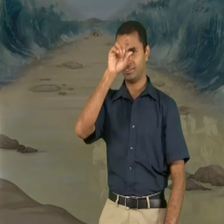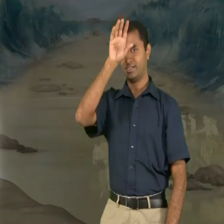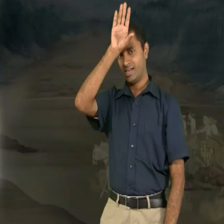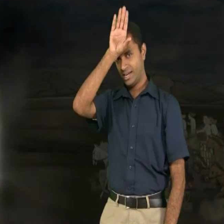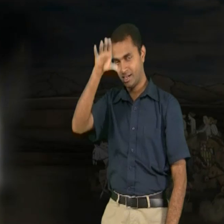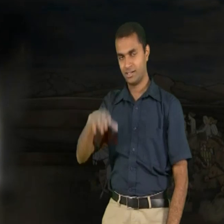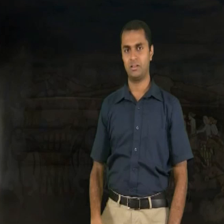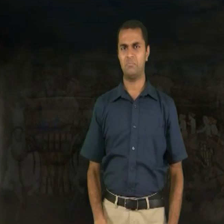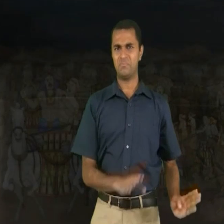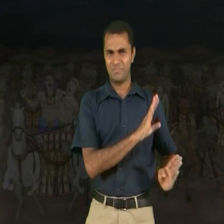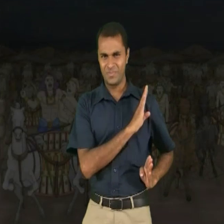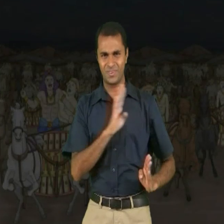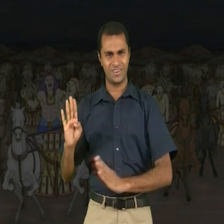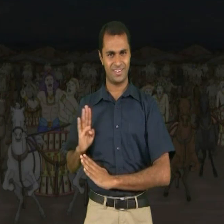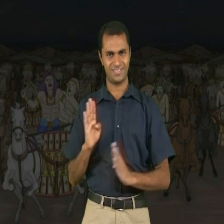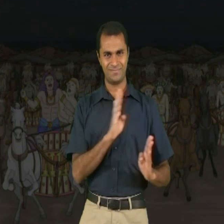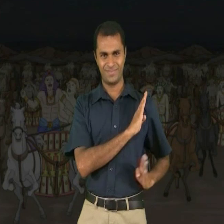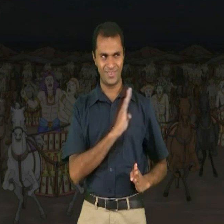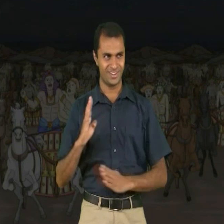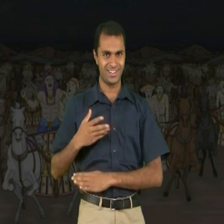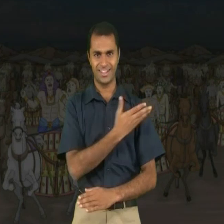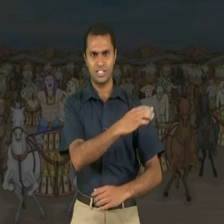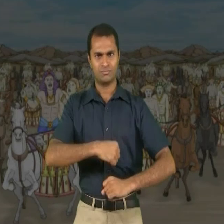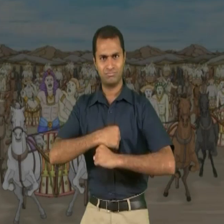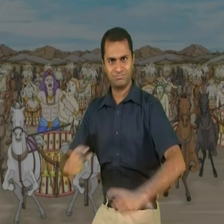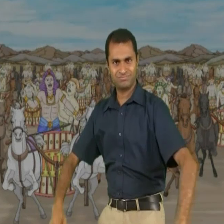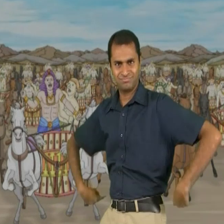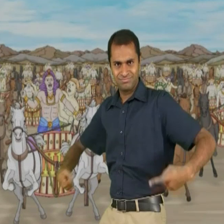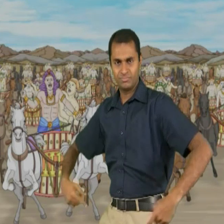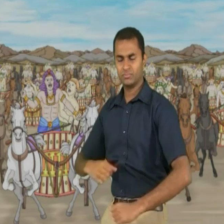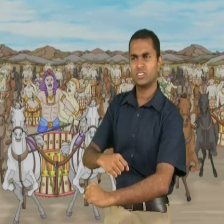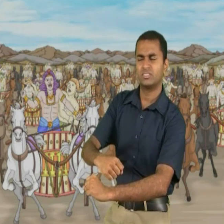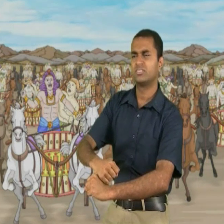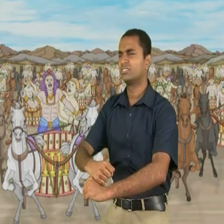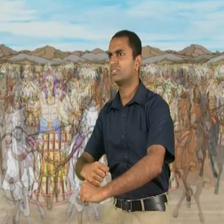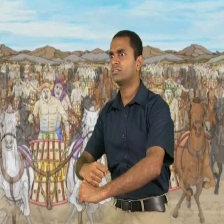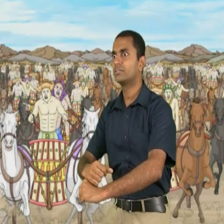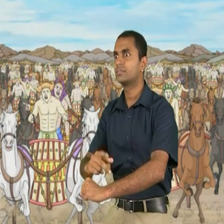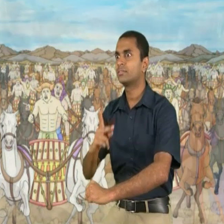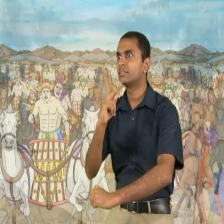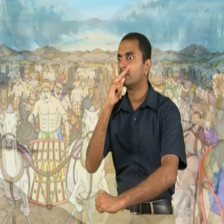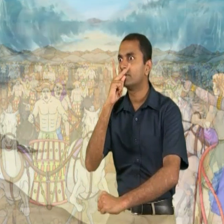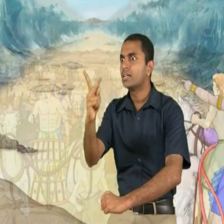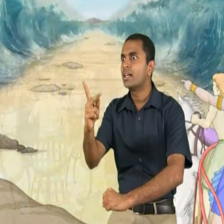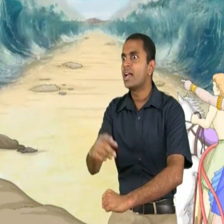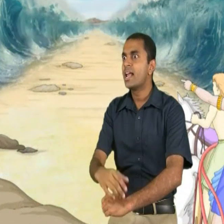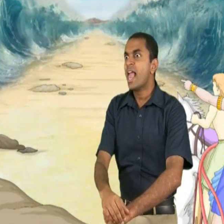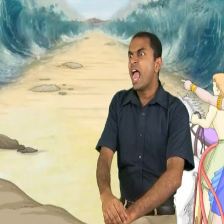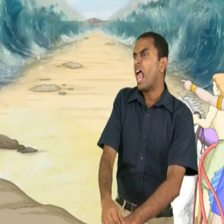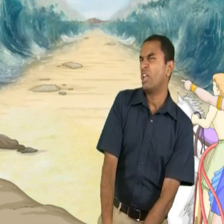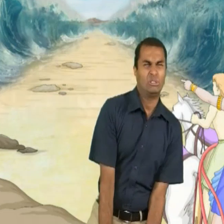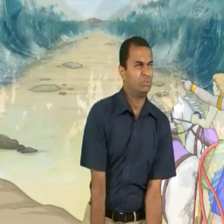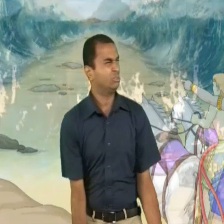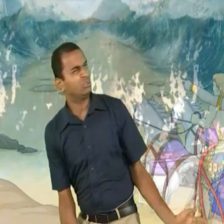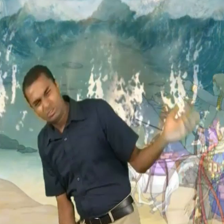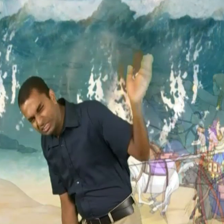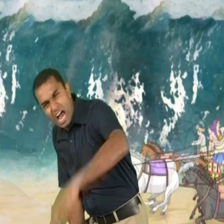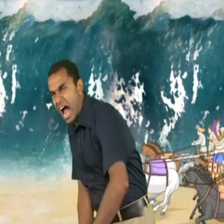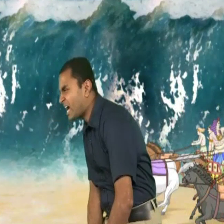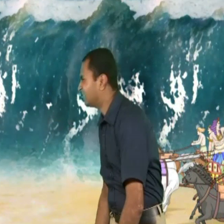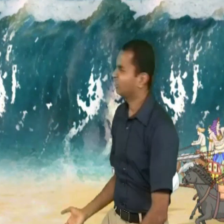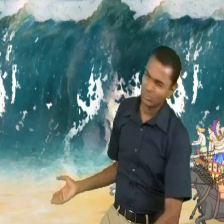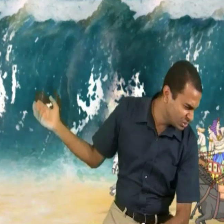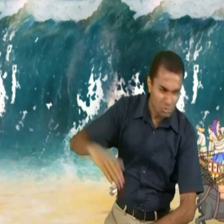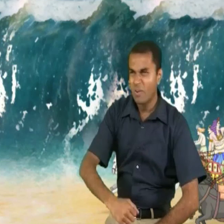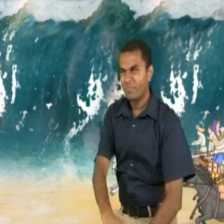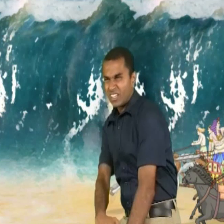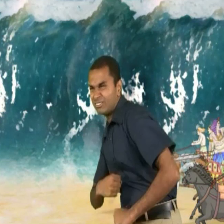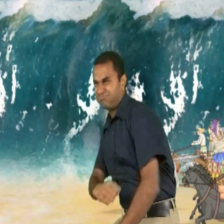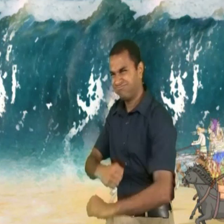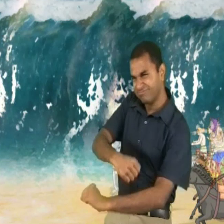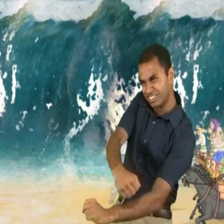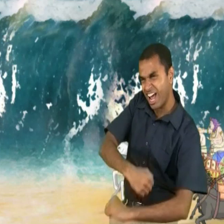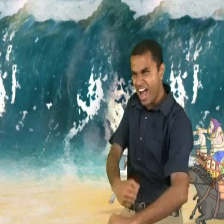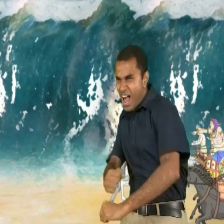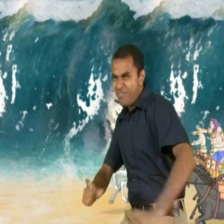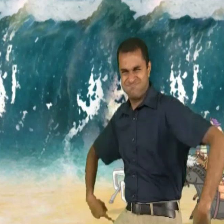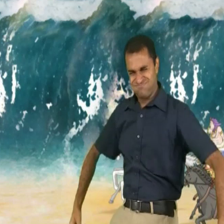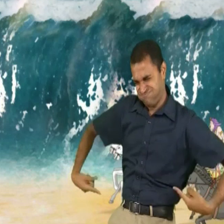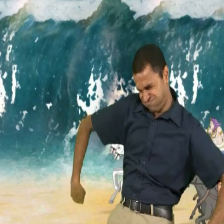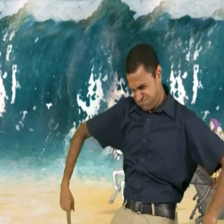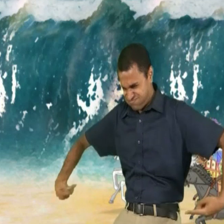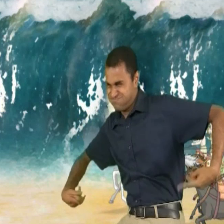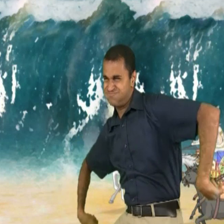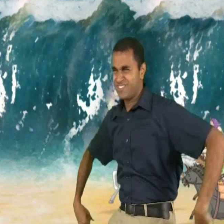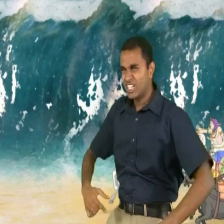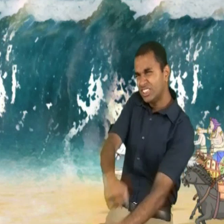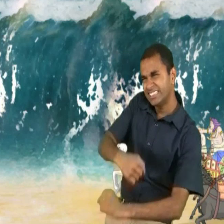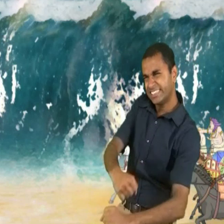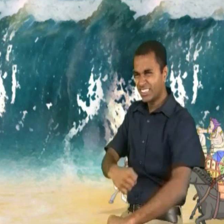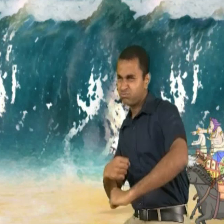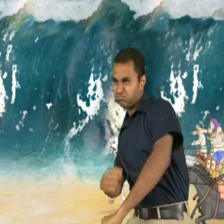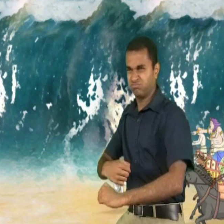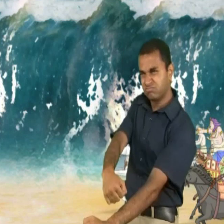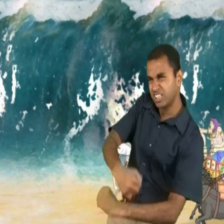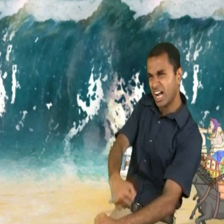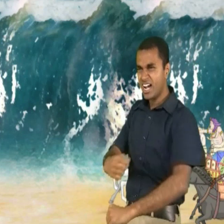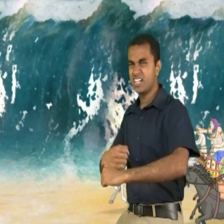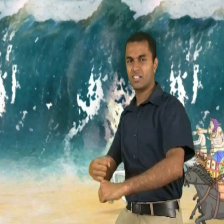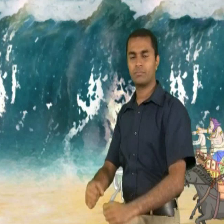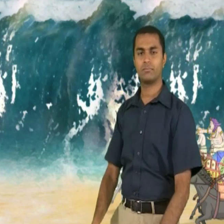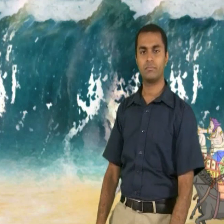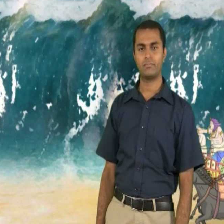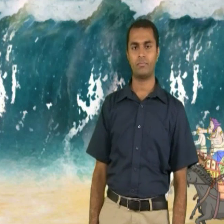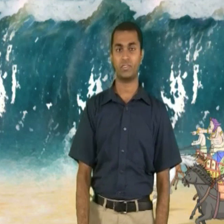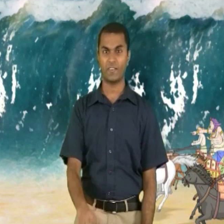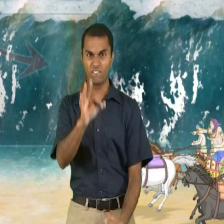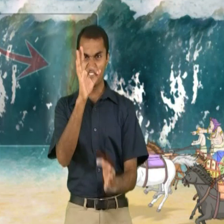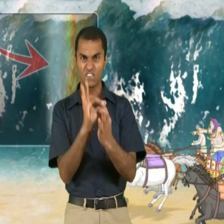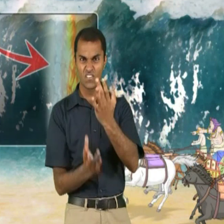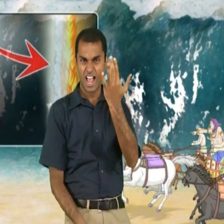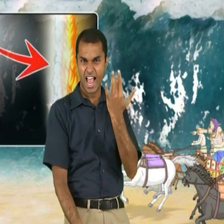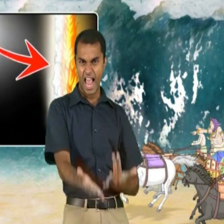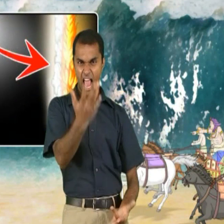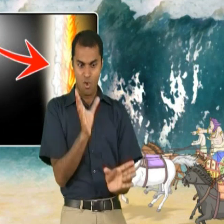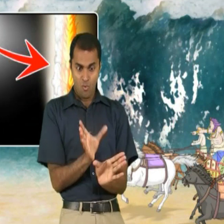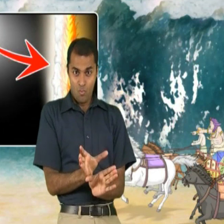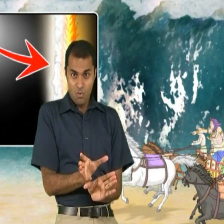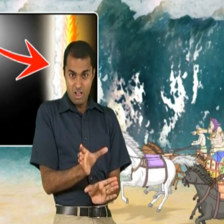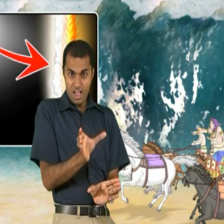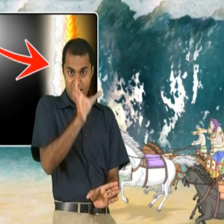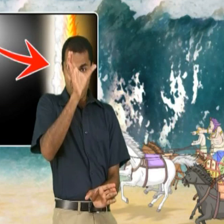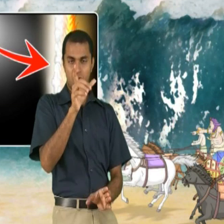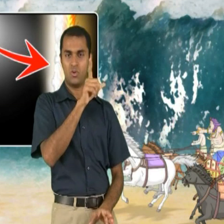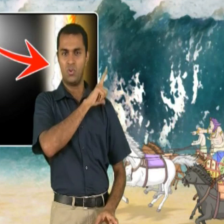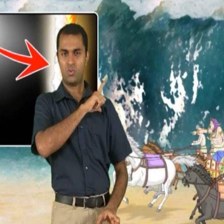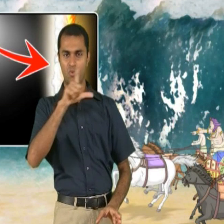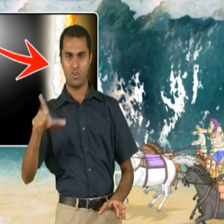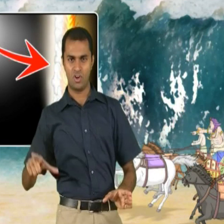And the Egyptians chased after them—all Pharaoh’s horses, chariots, and horsemen—and followed them into the sea.